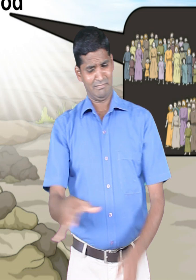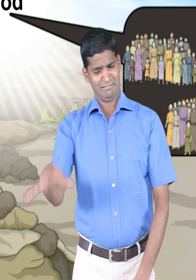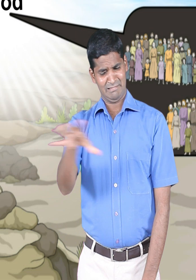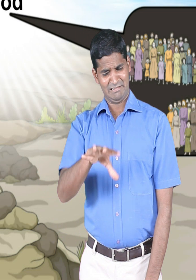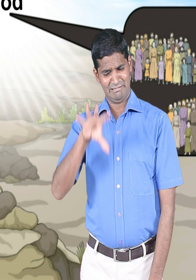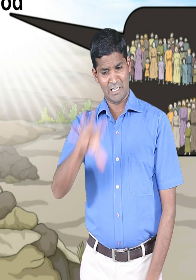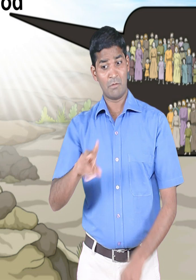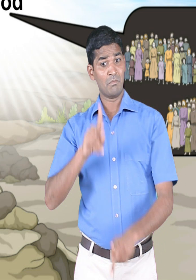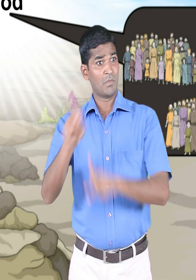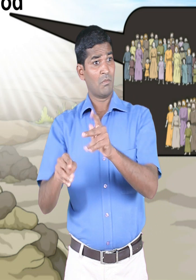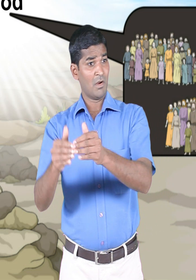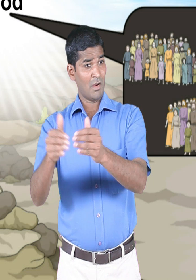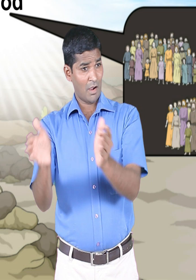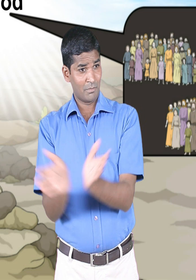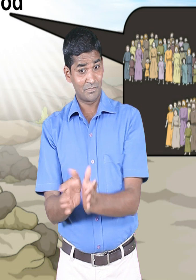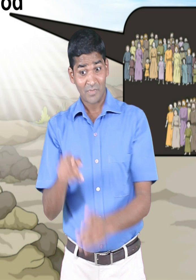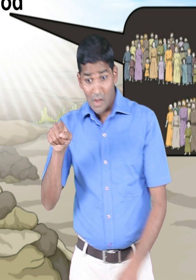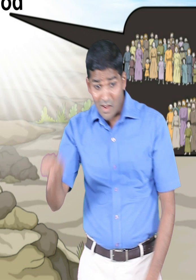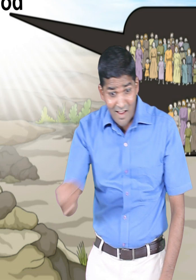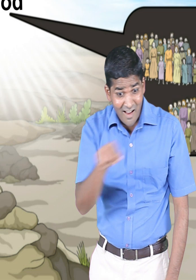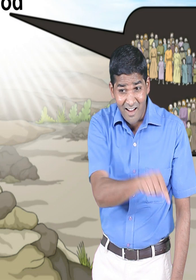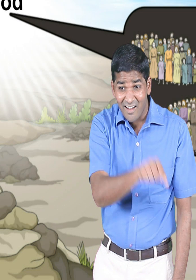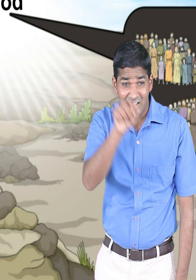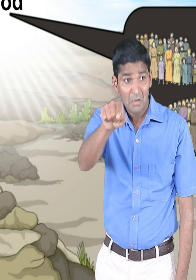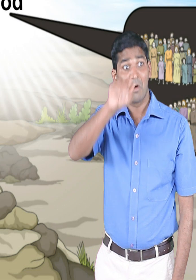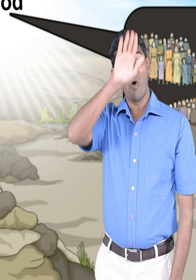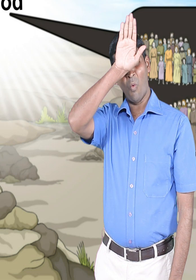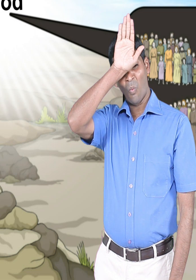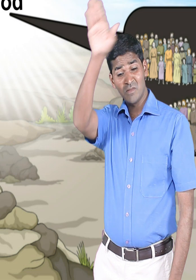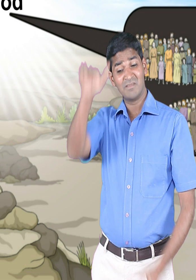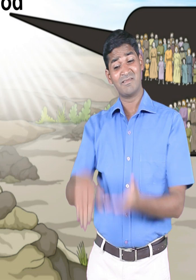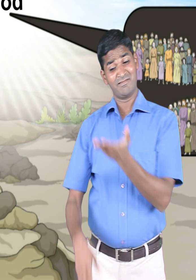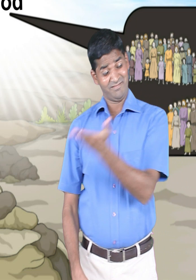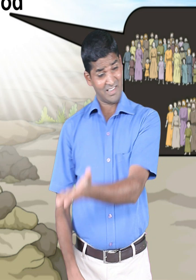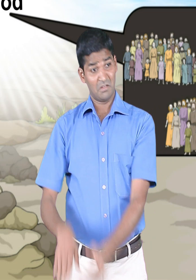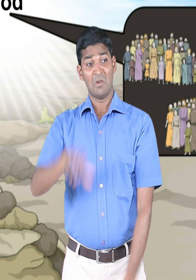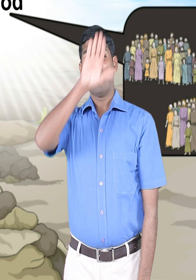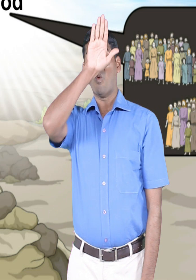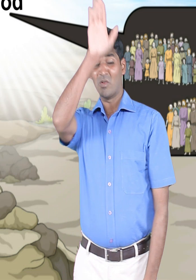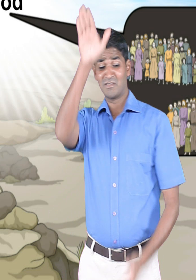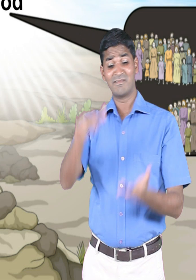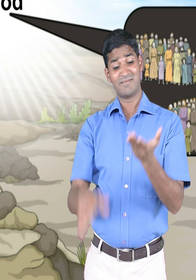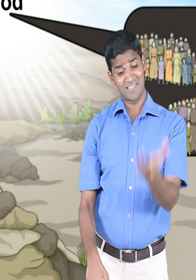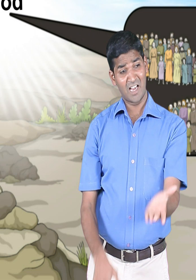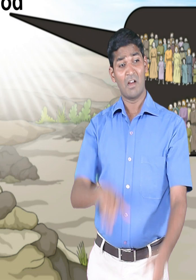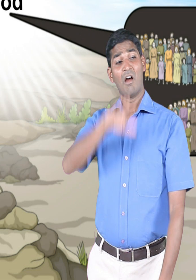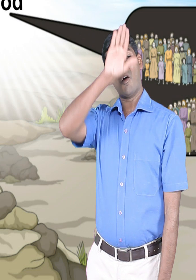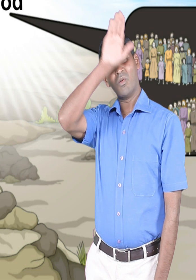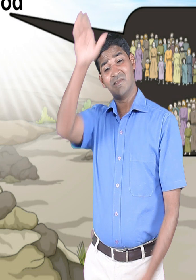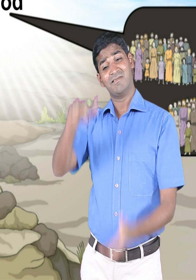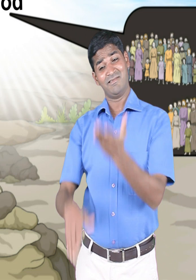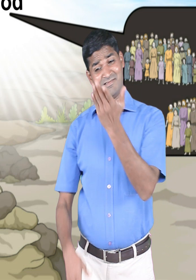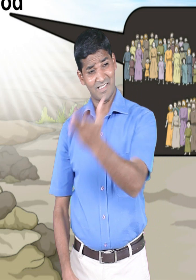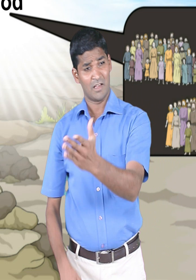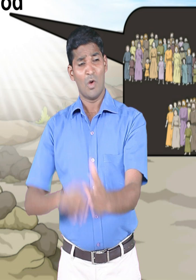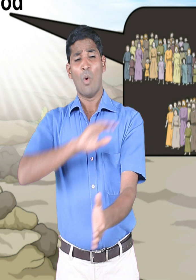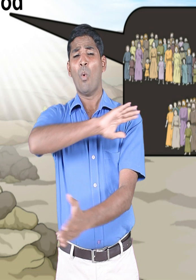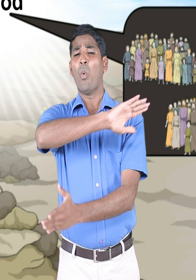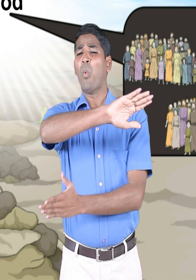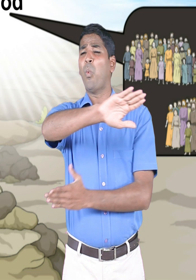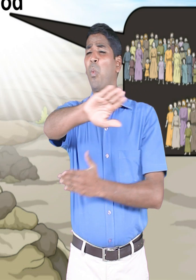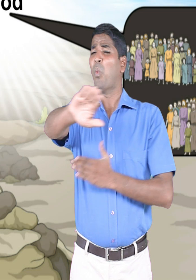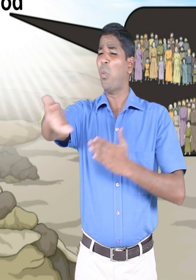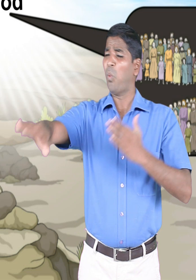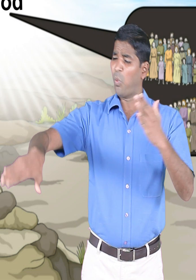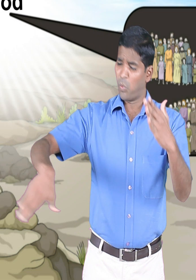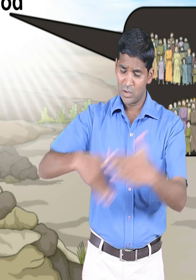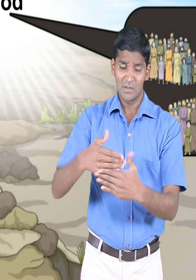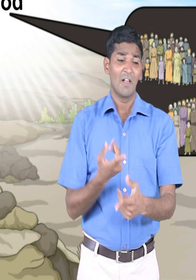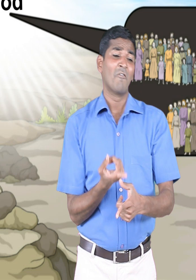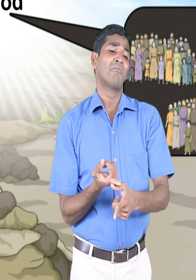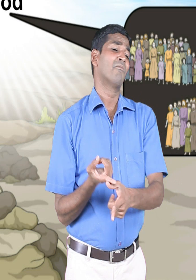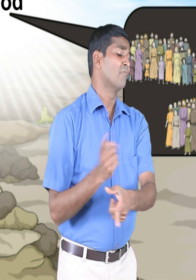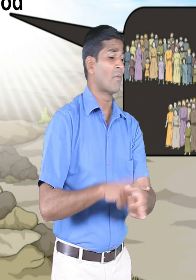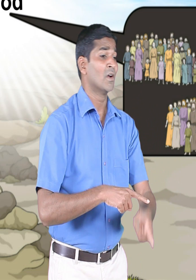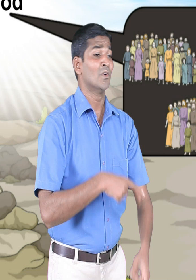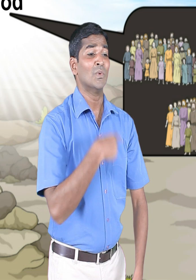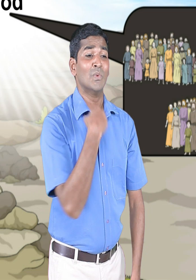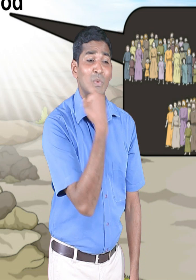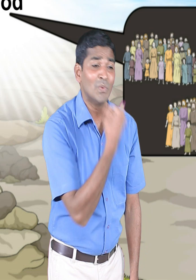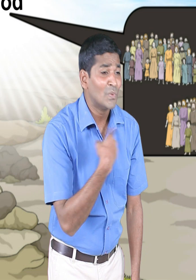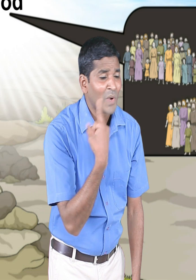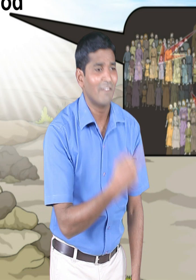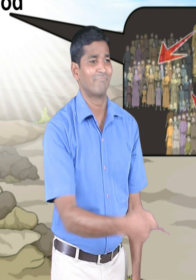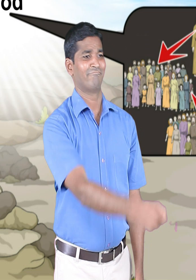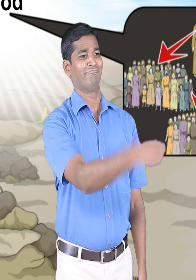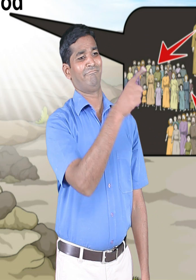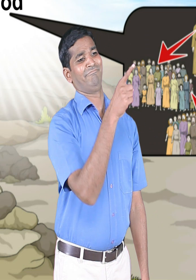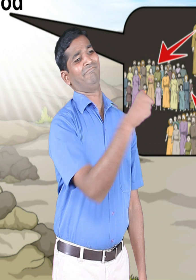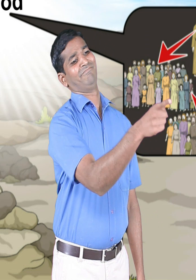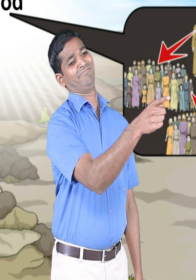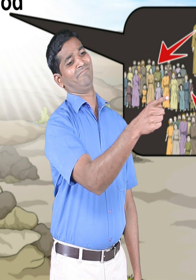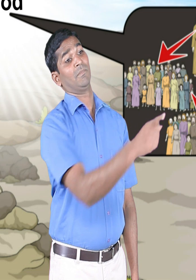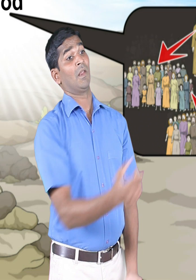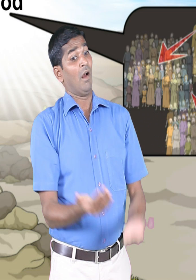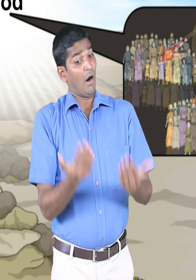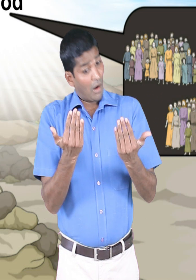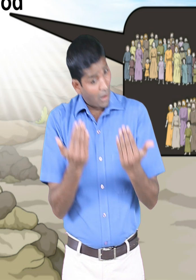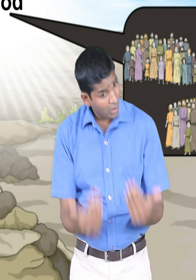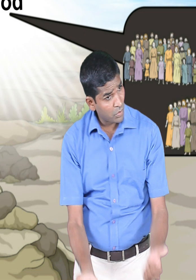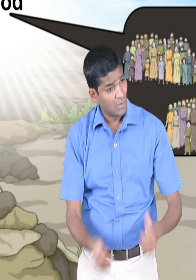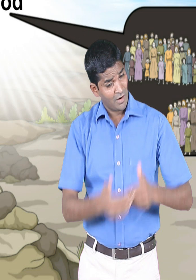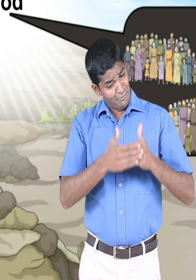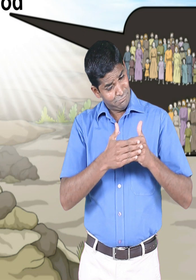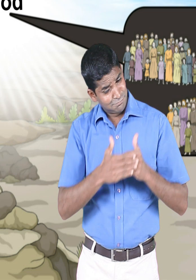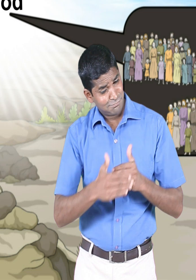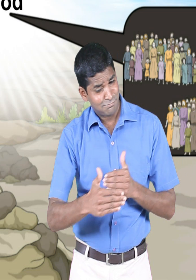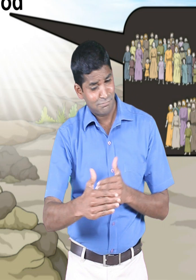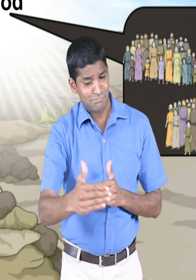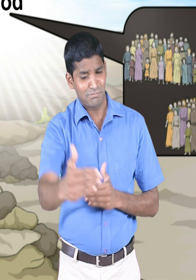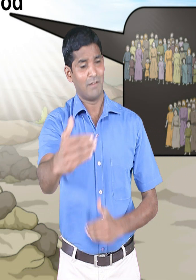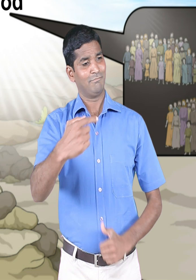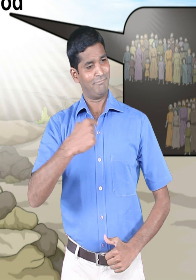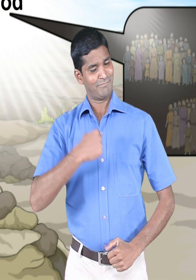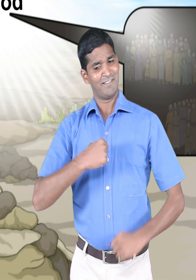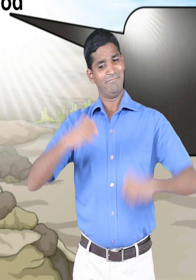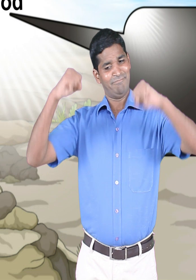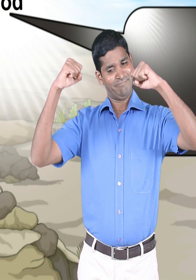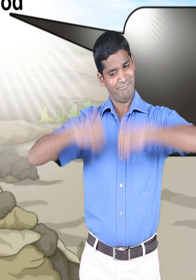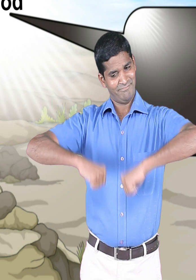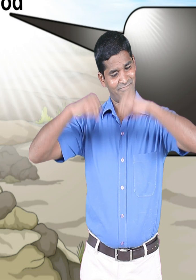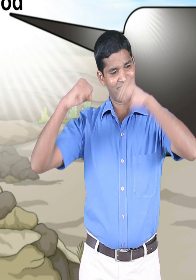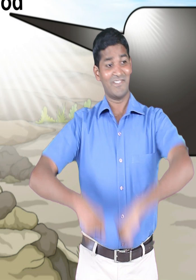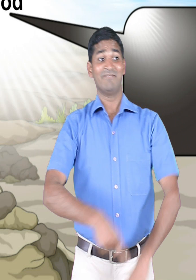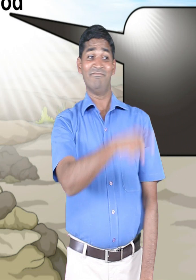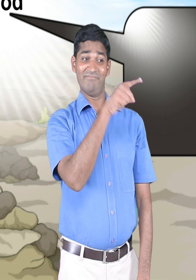I will make nations of you, and kings will descend from you.